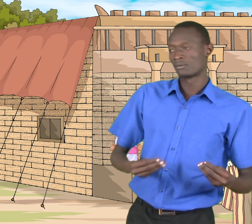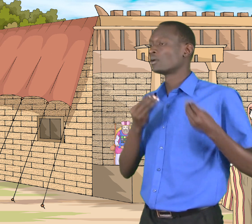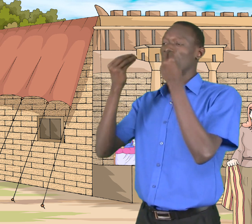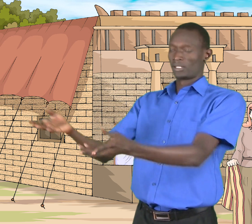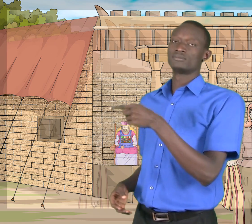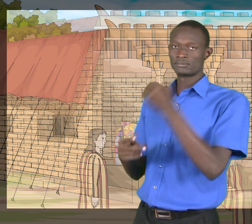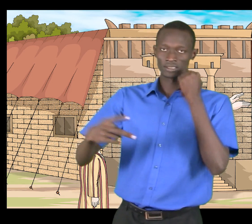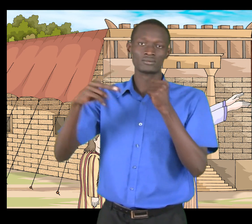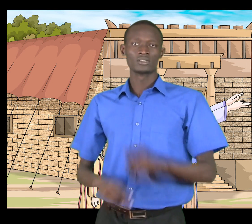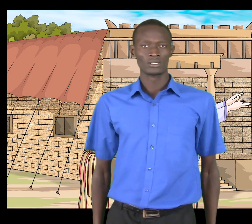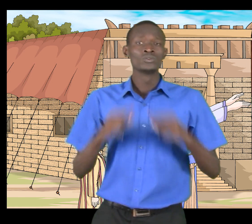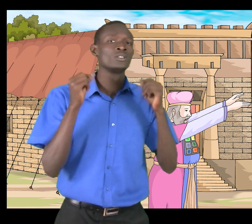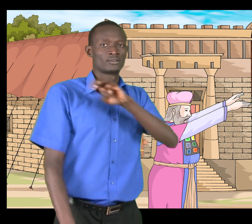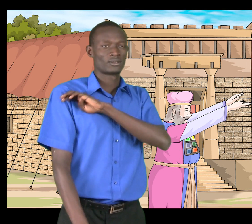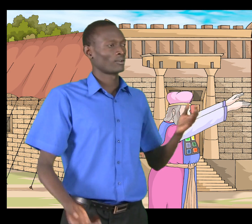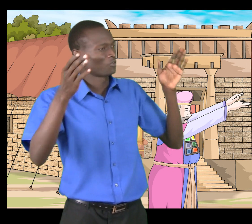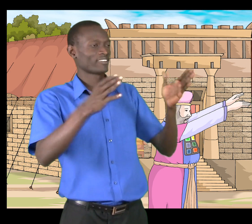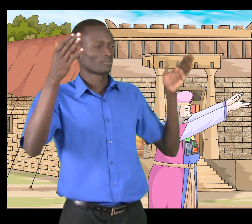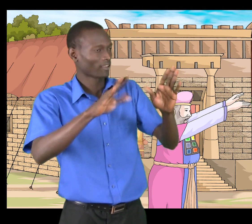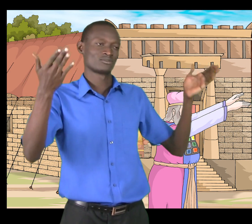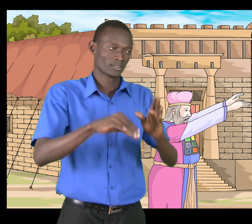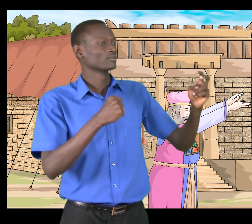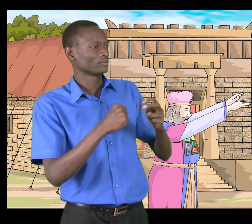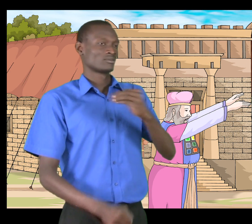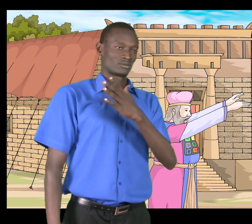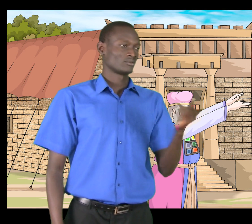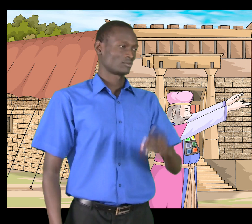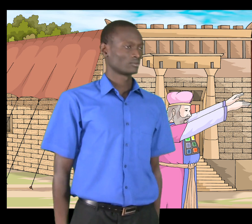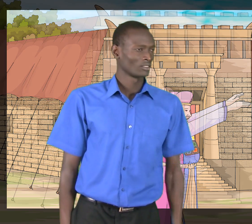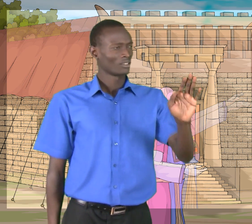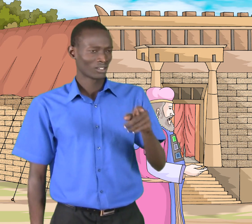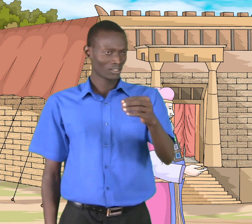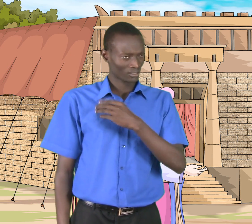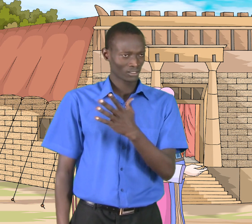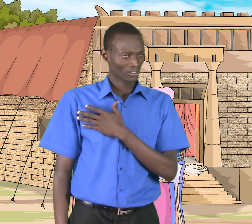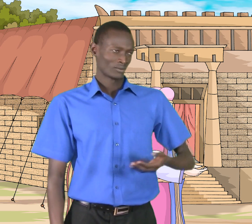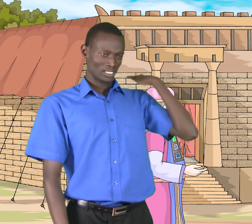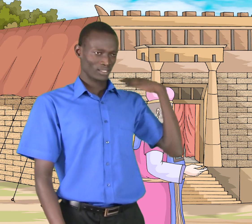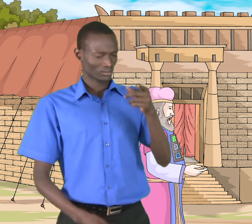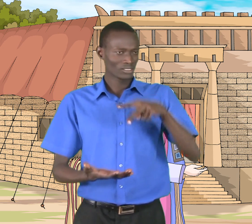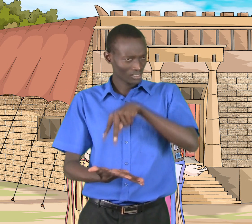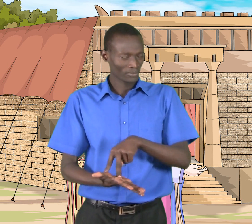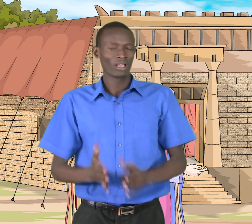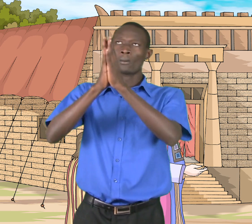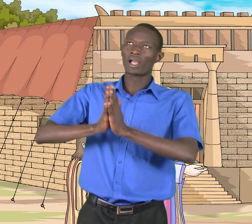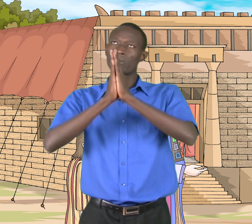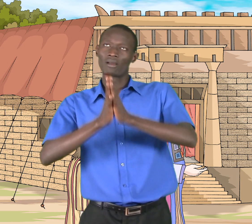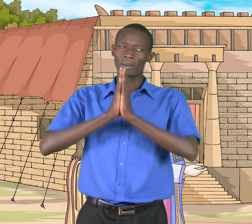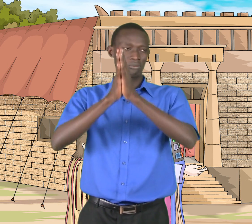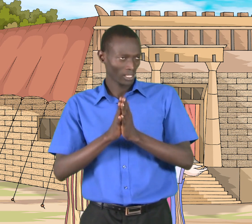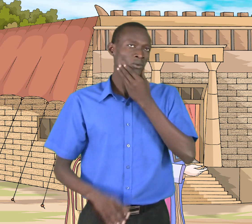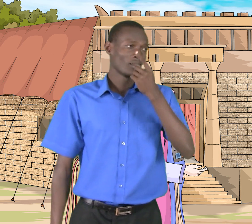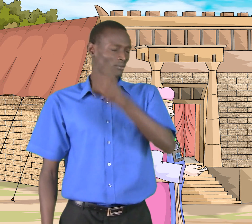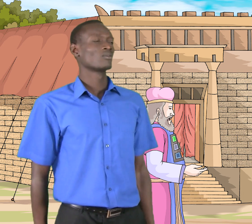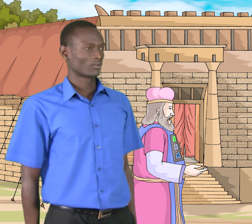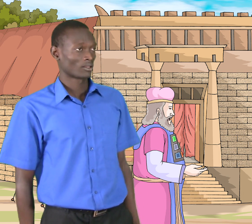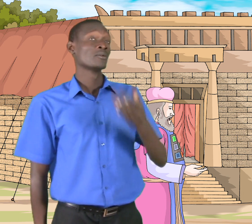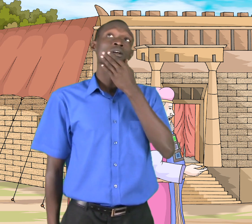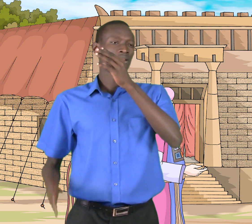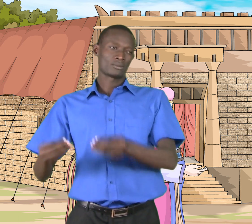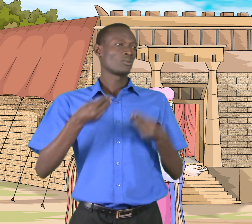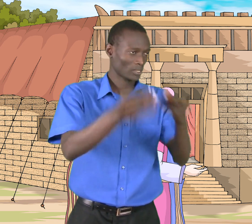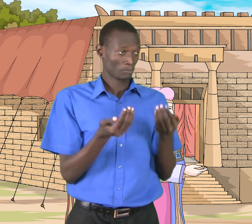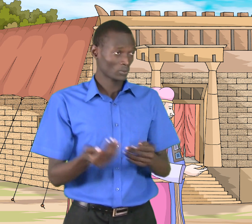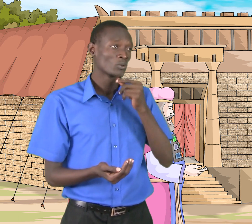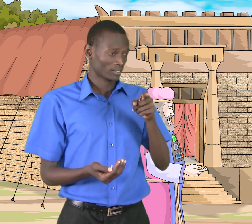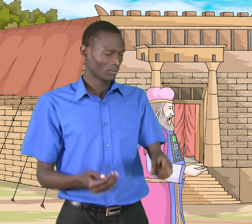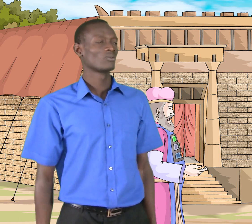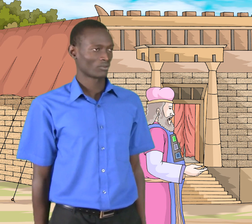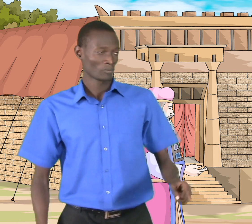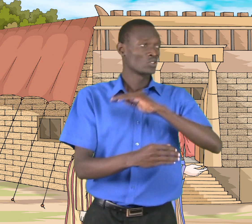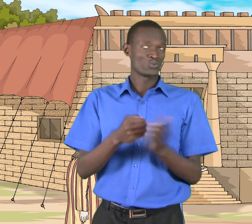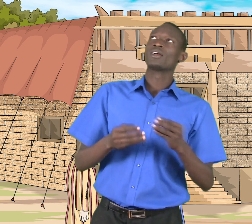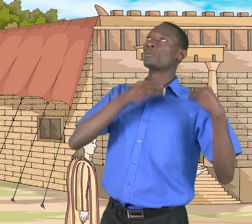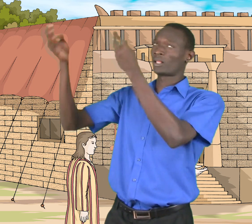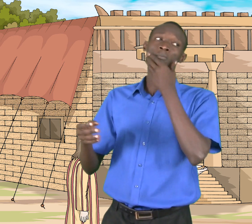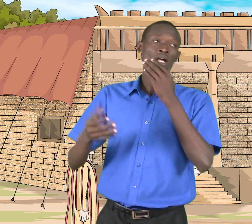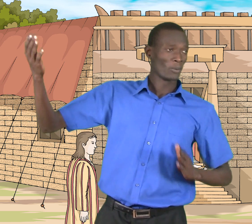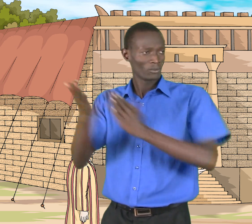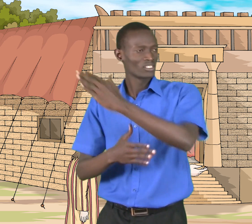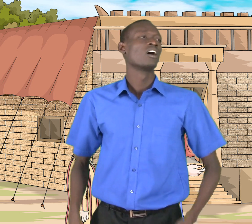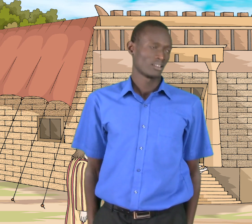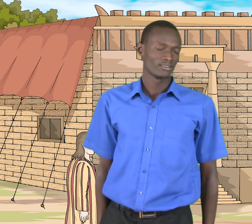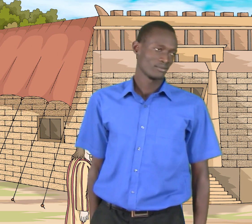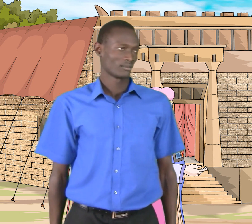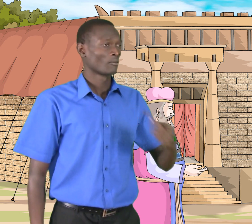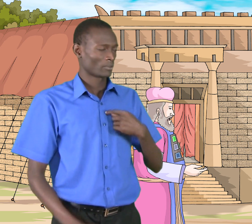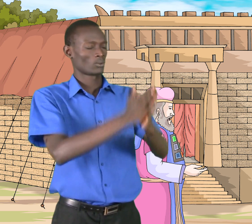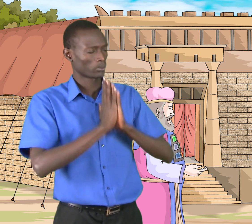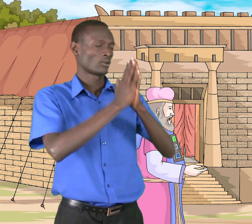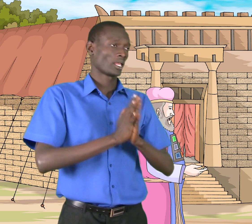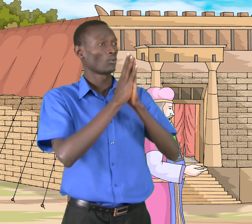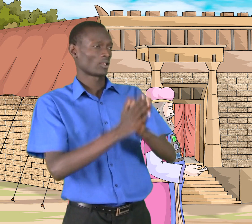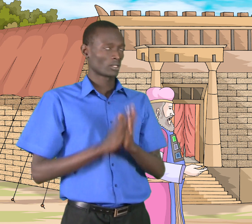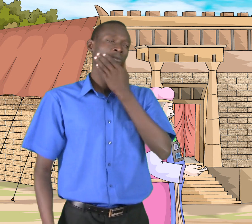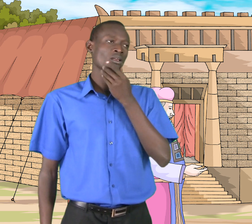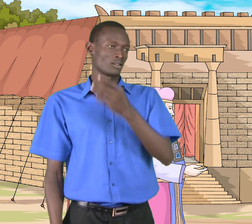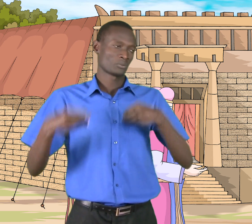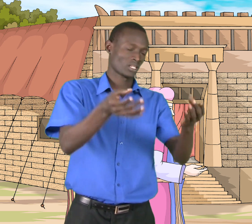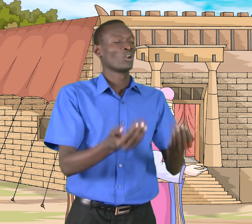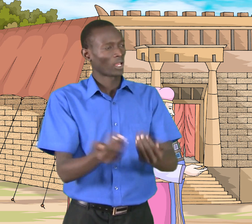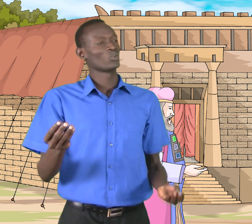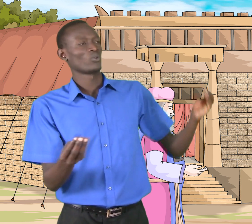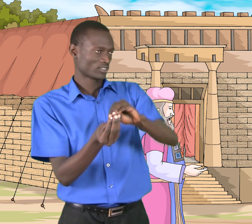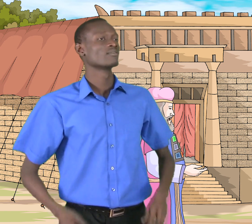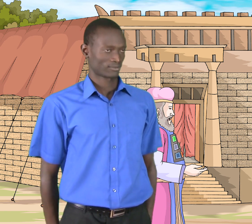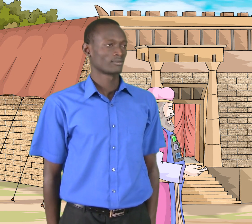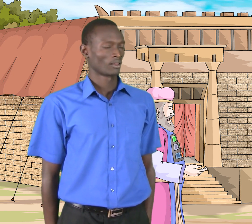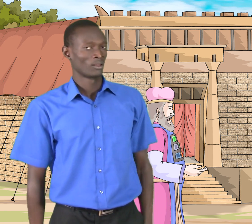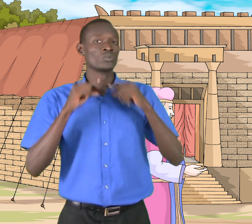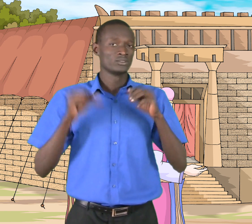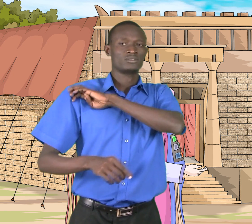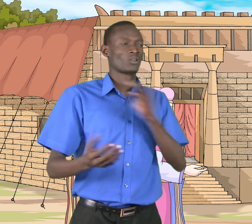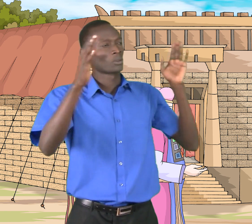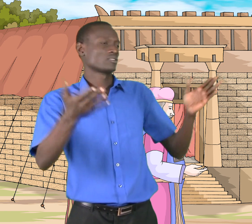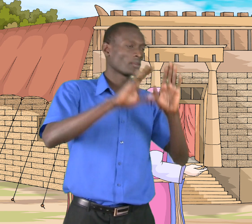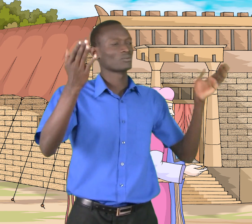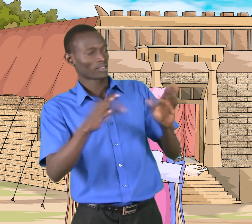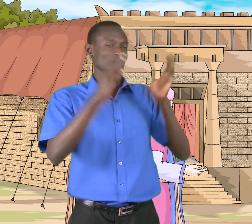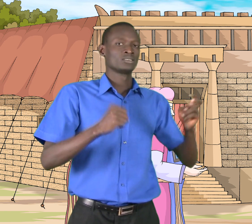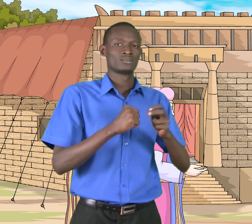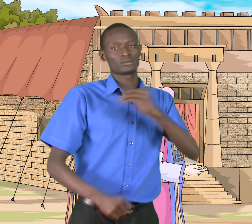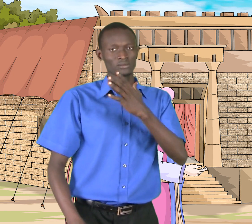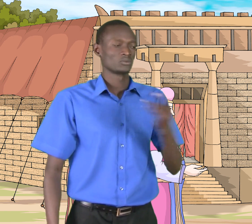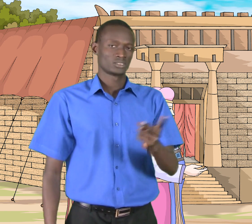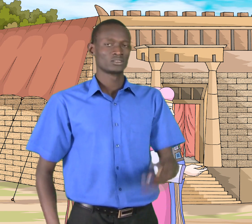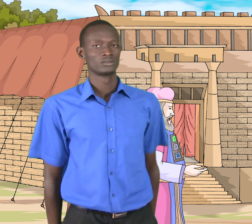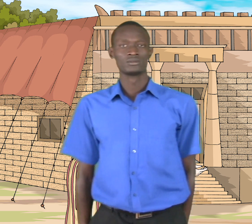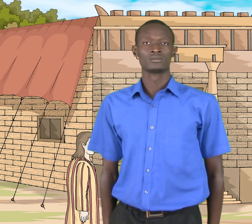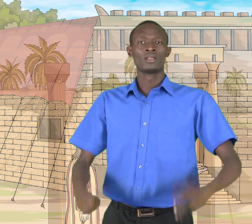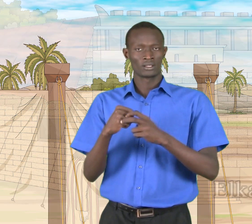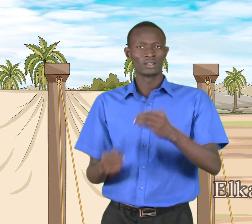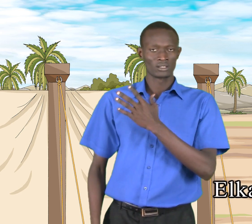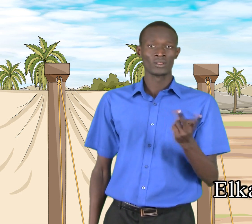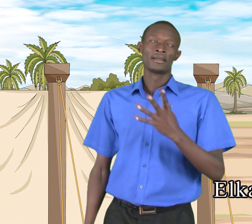And Eli would bless Elkanah and his wife, saying, “May the LORD give you children by this woman in place of the one she dedicated to the LORD.”